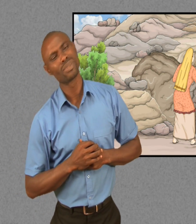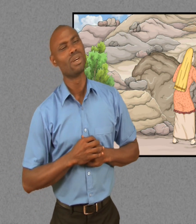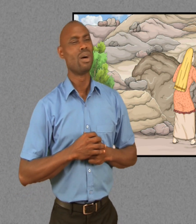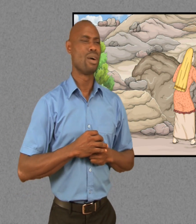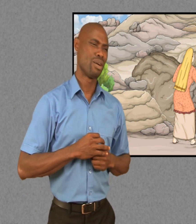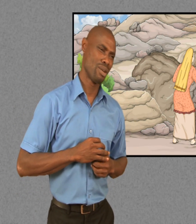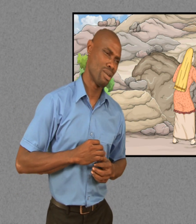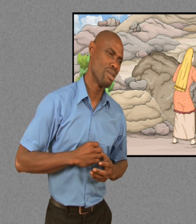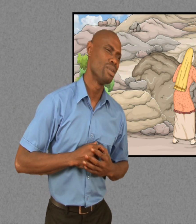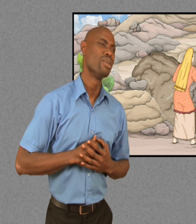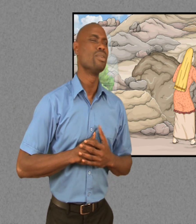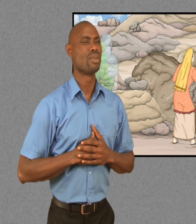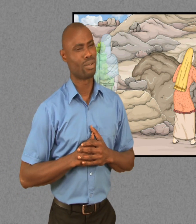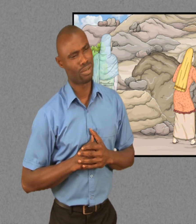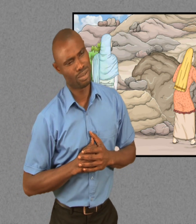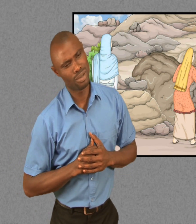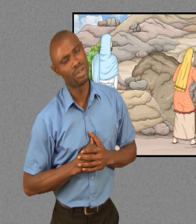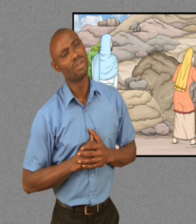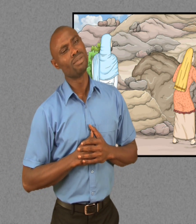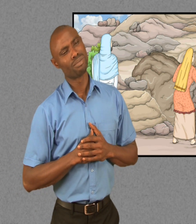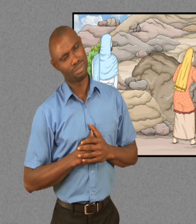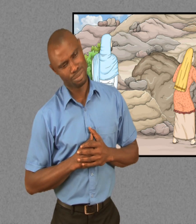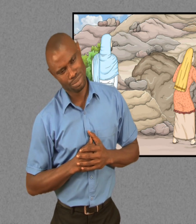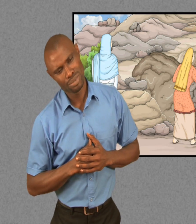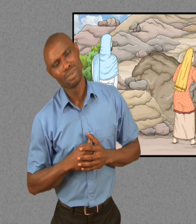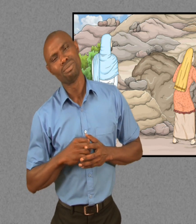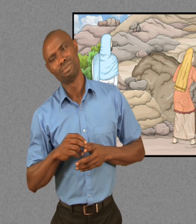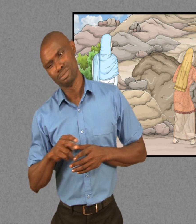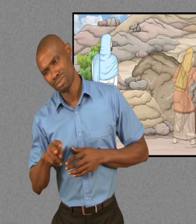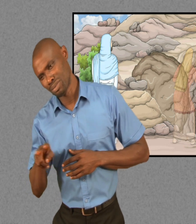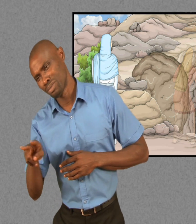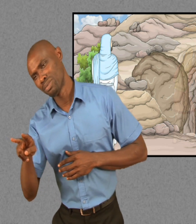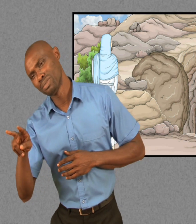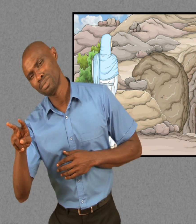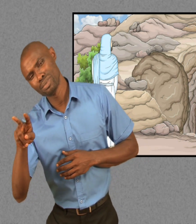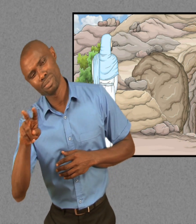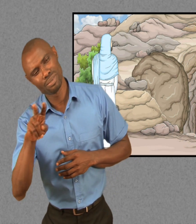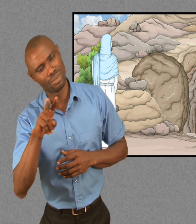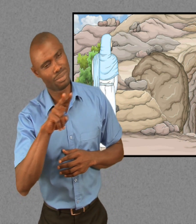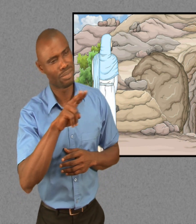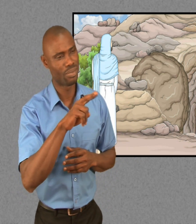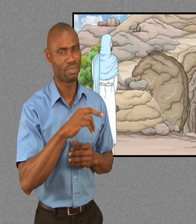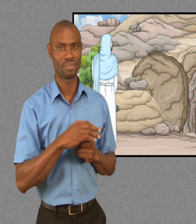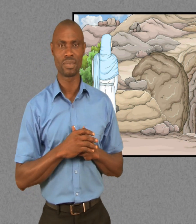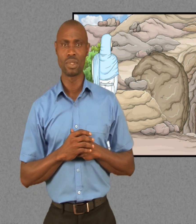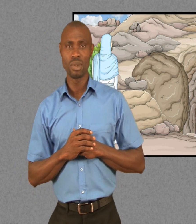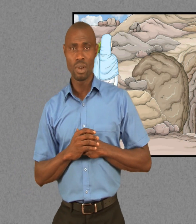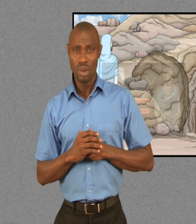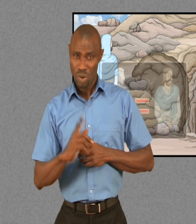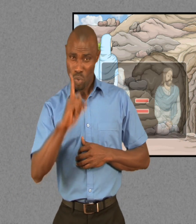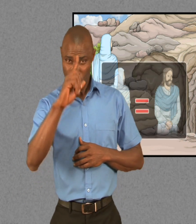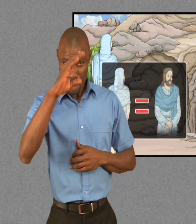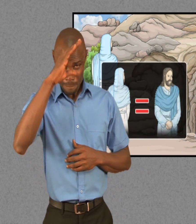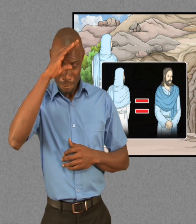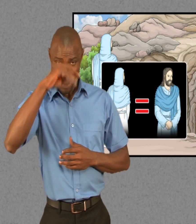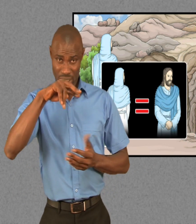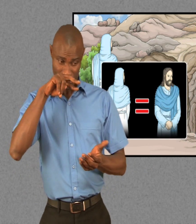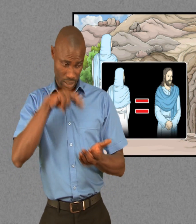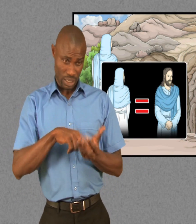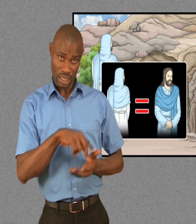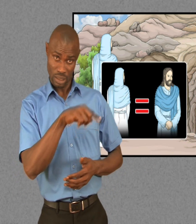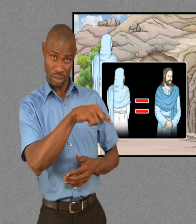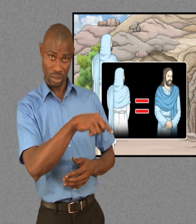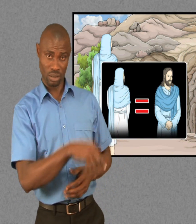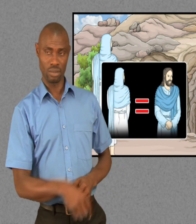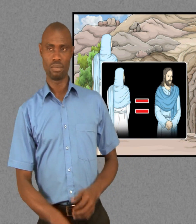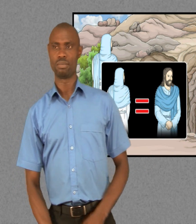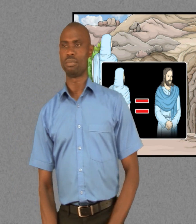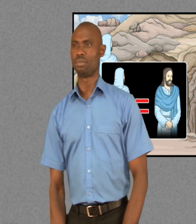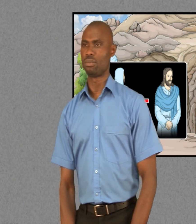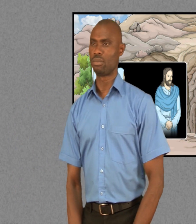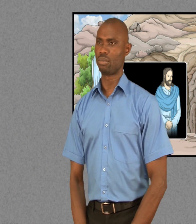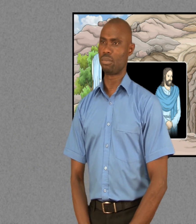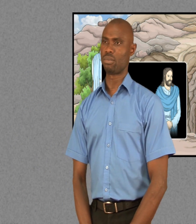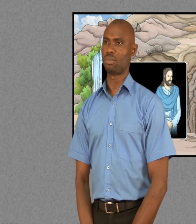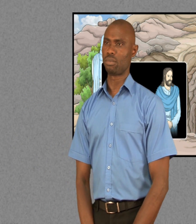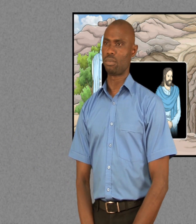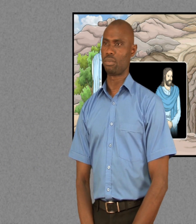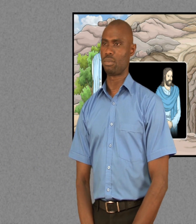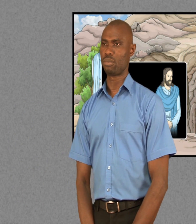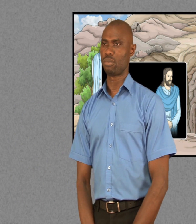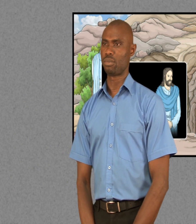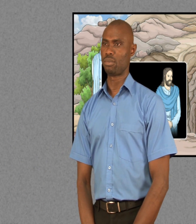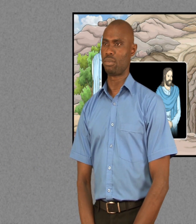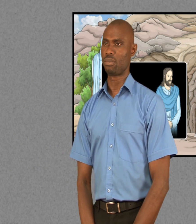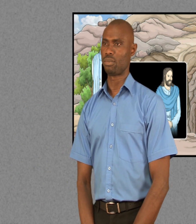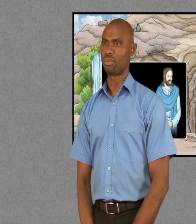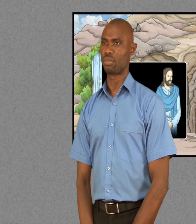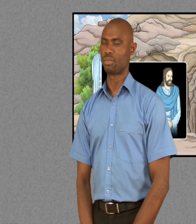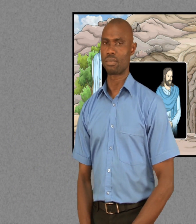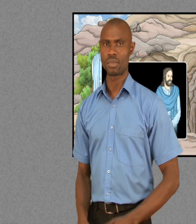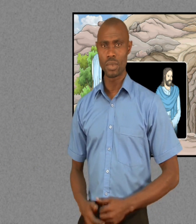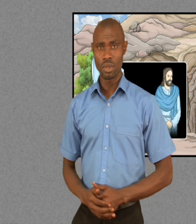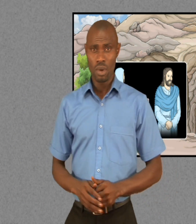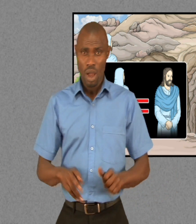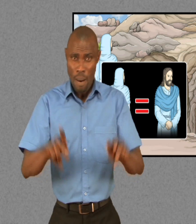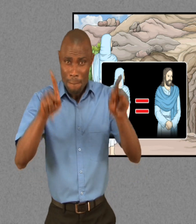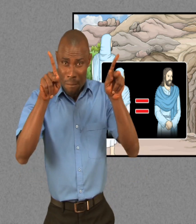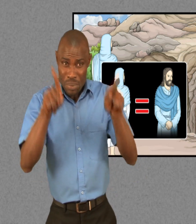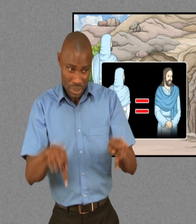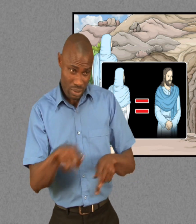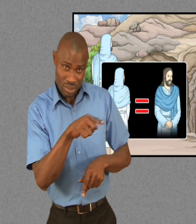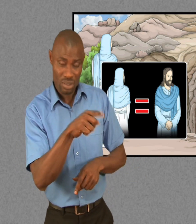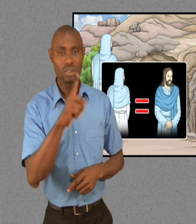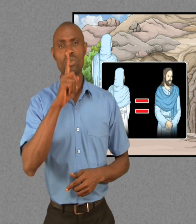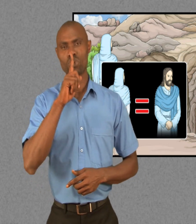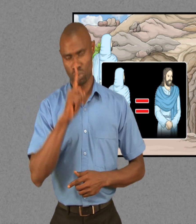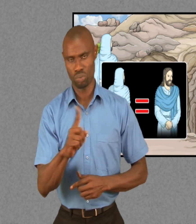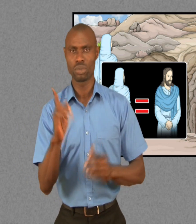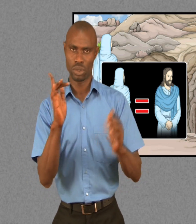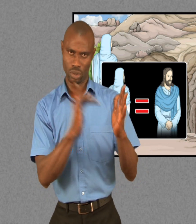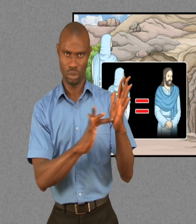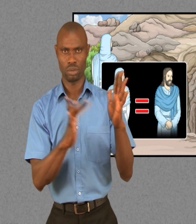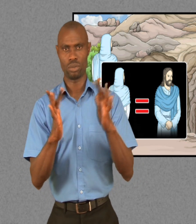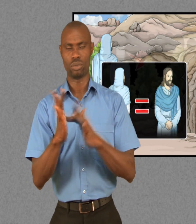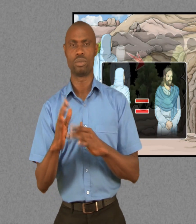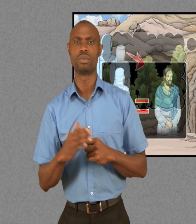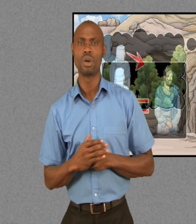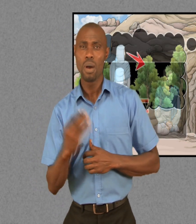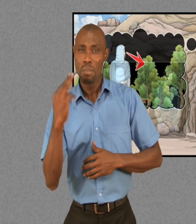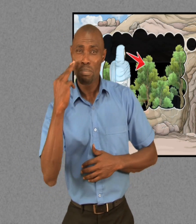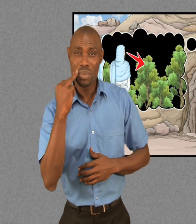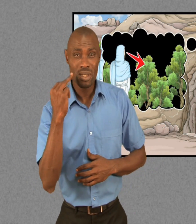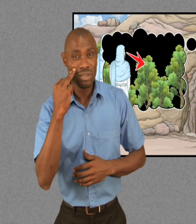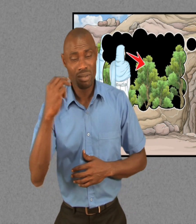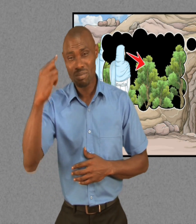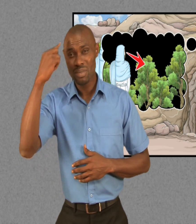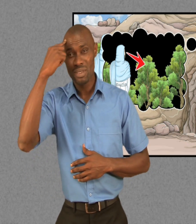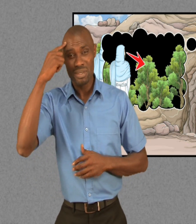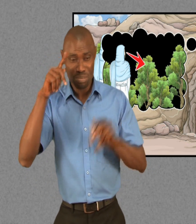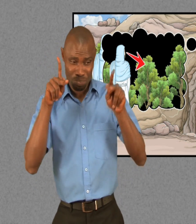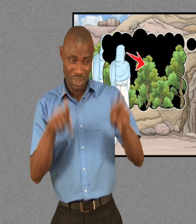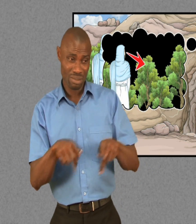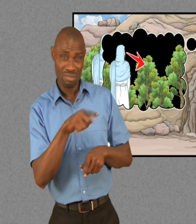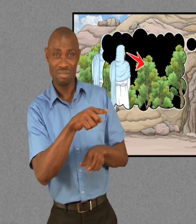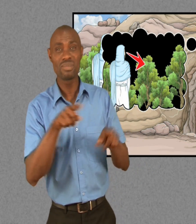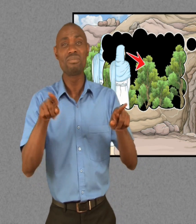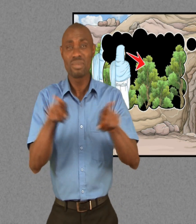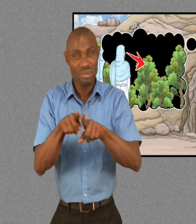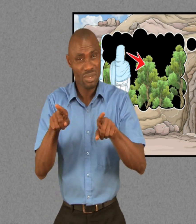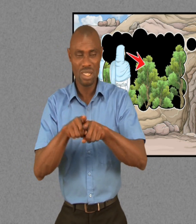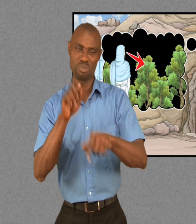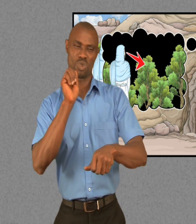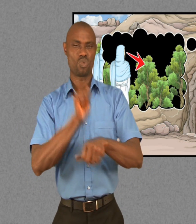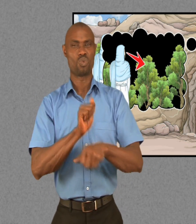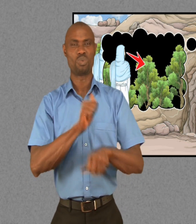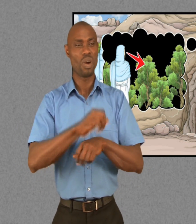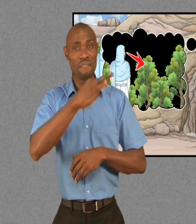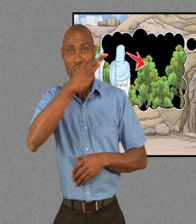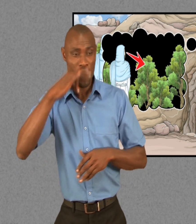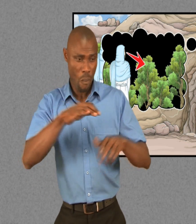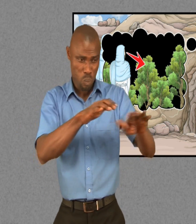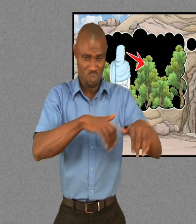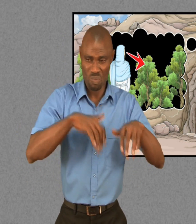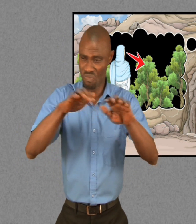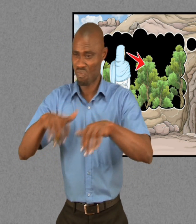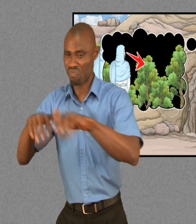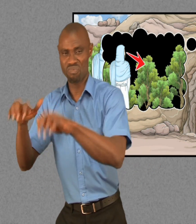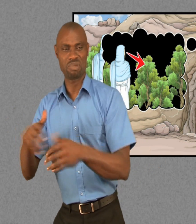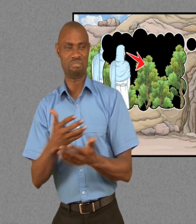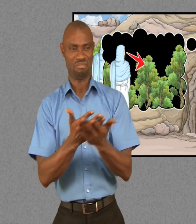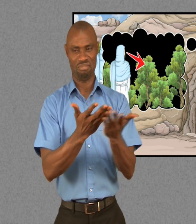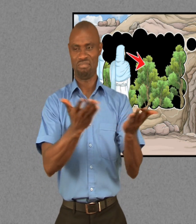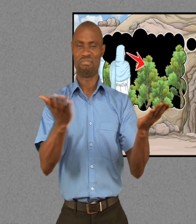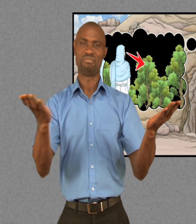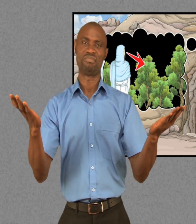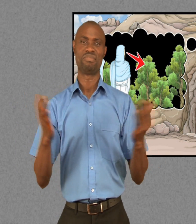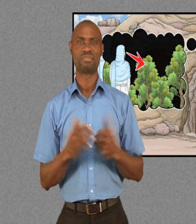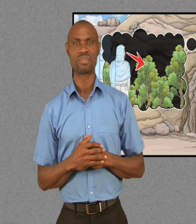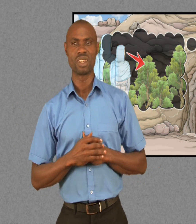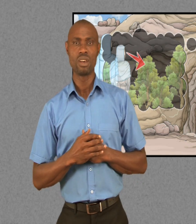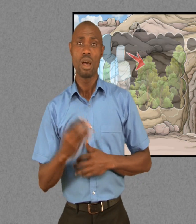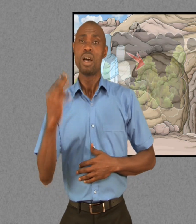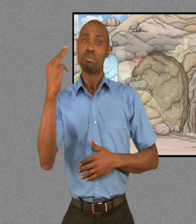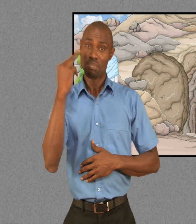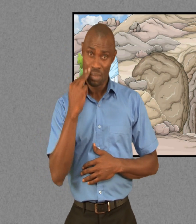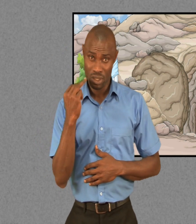When she had said this, she turned around and saw Jesus standing there;